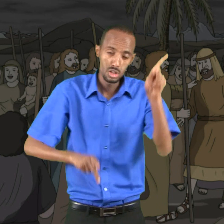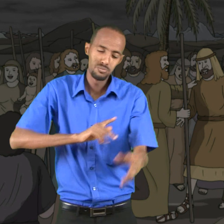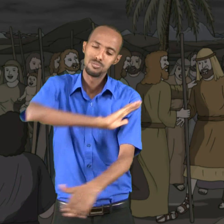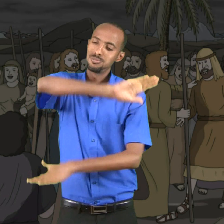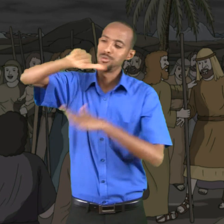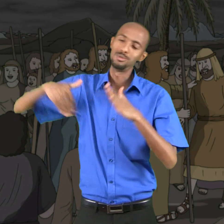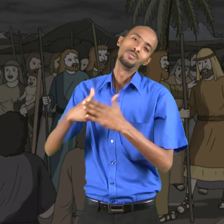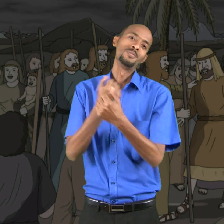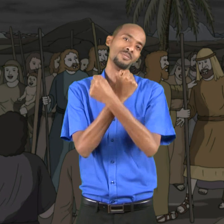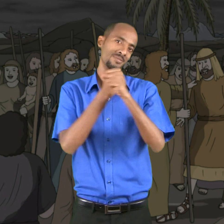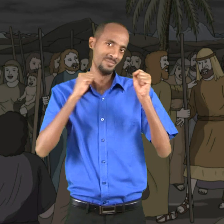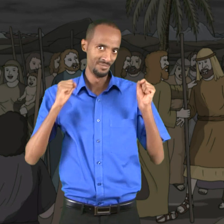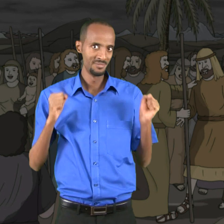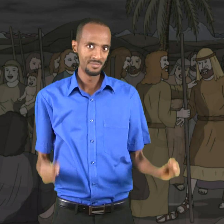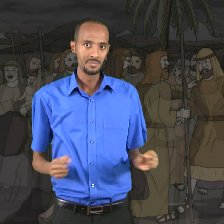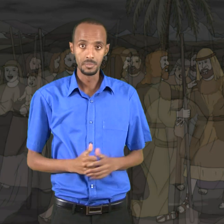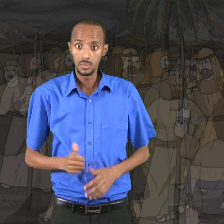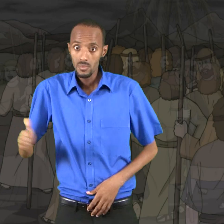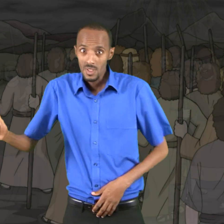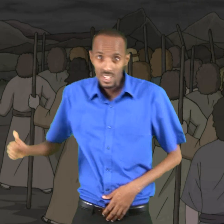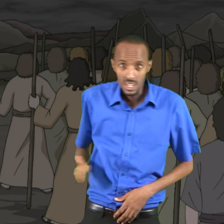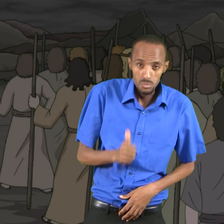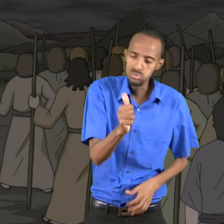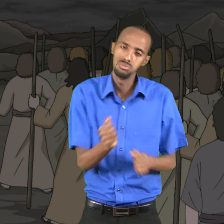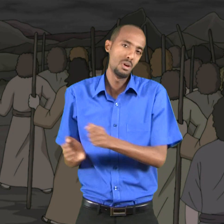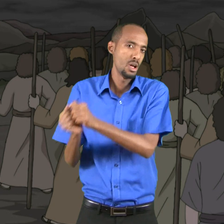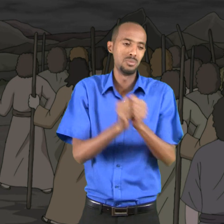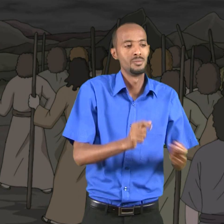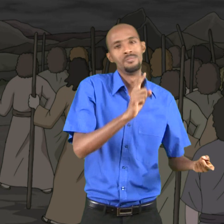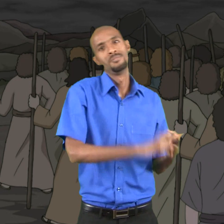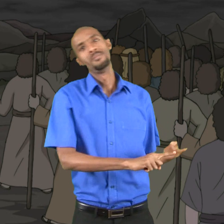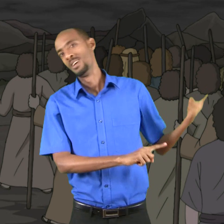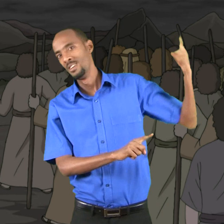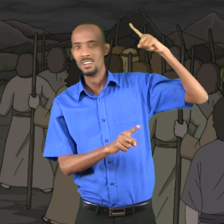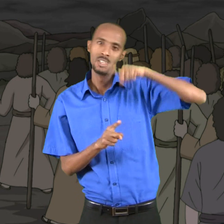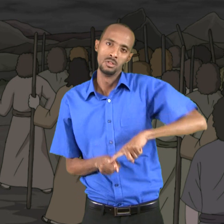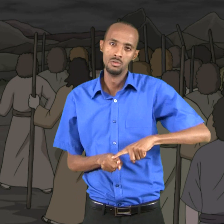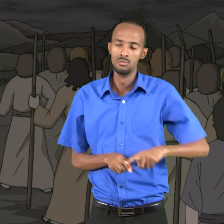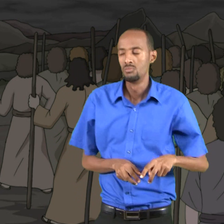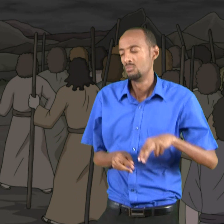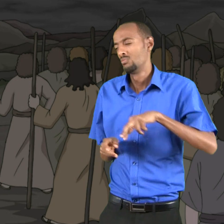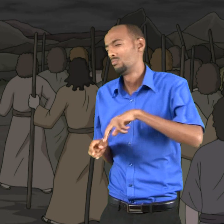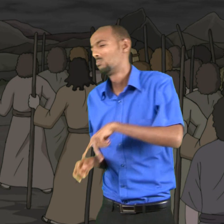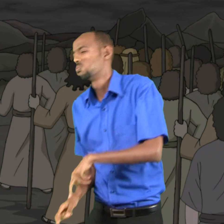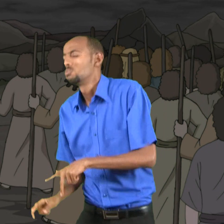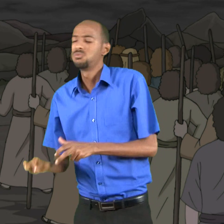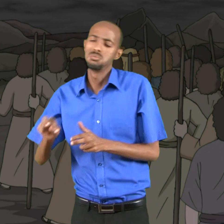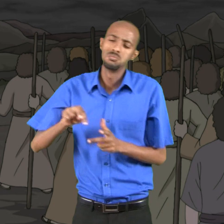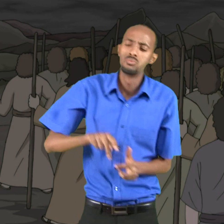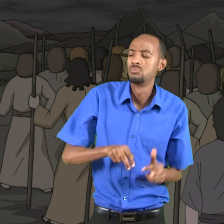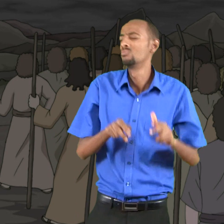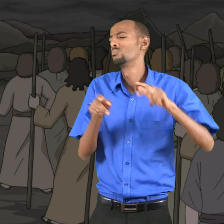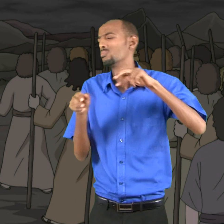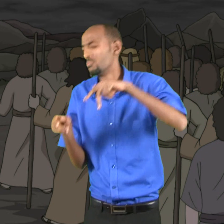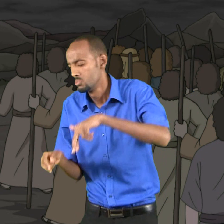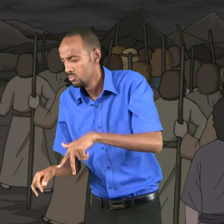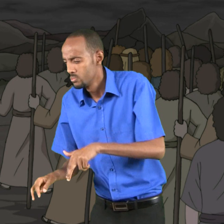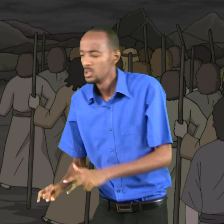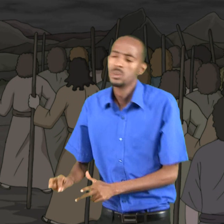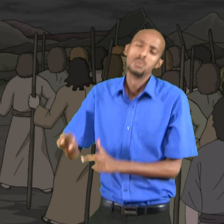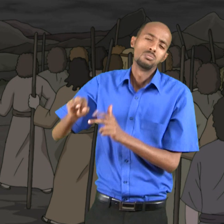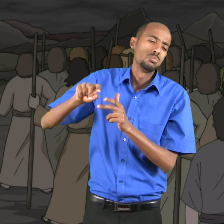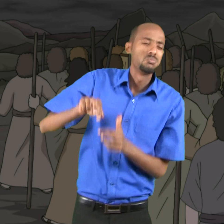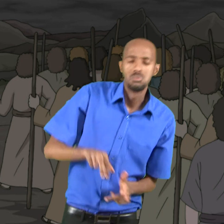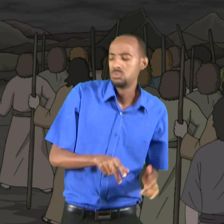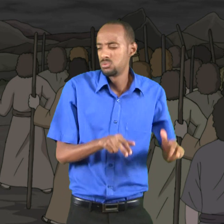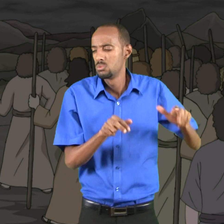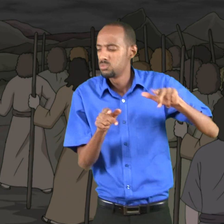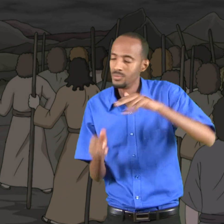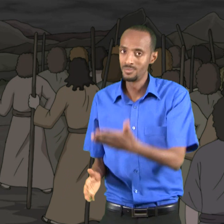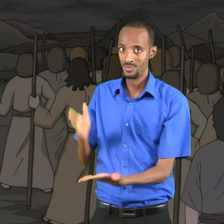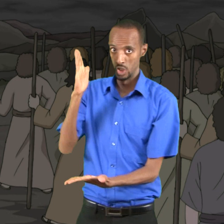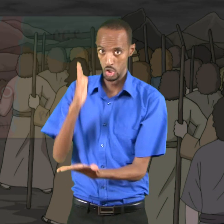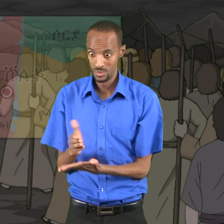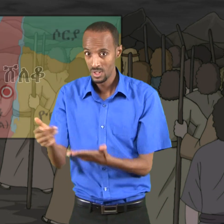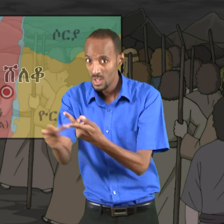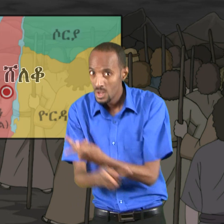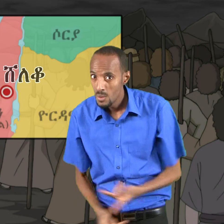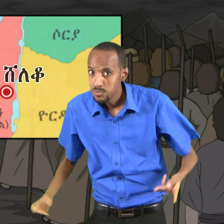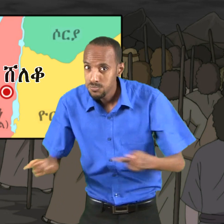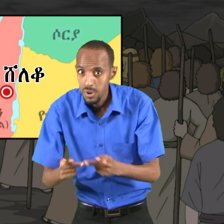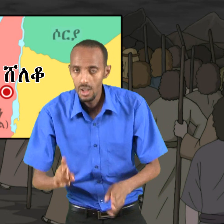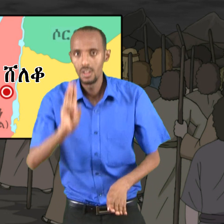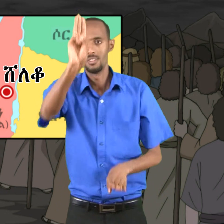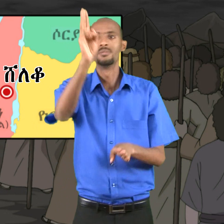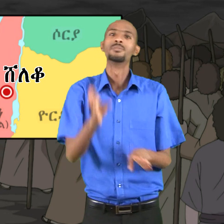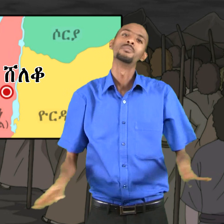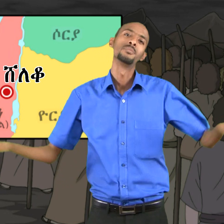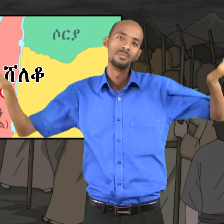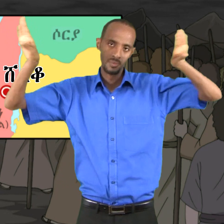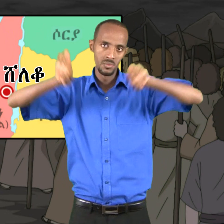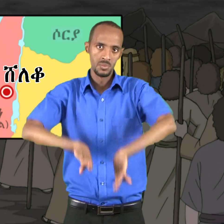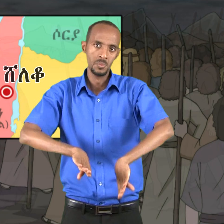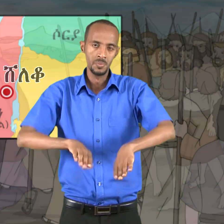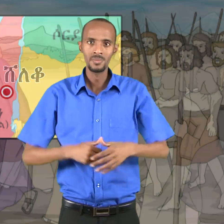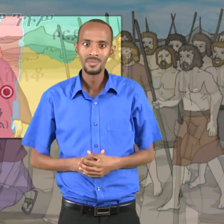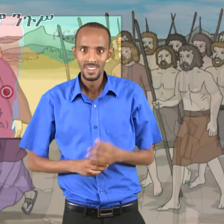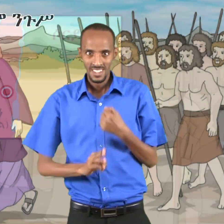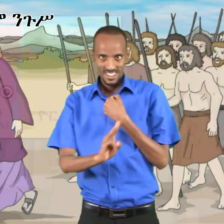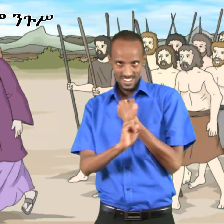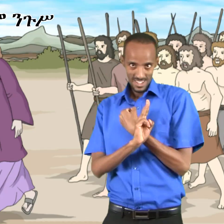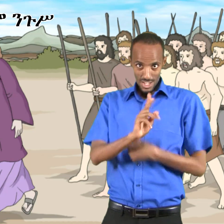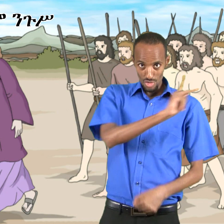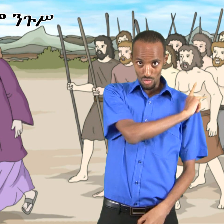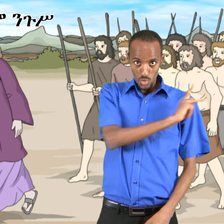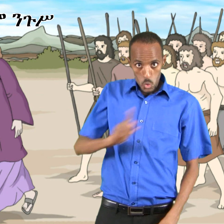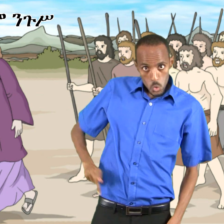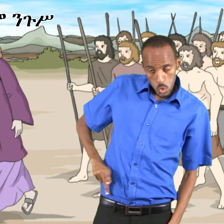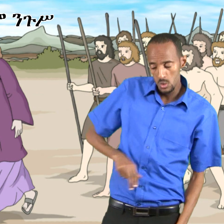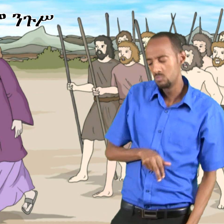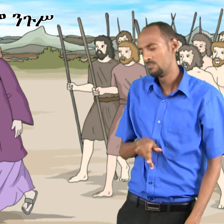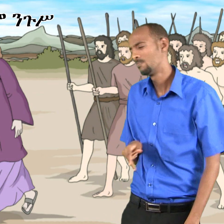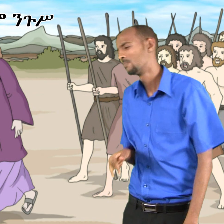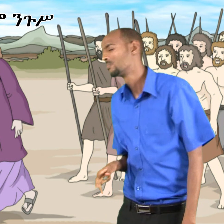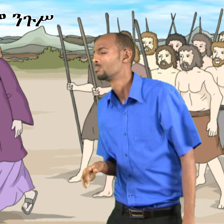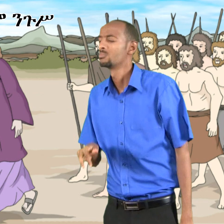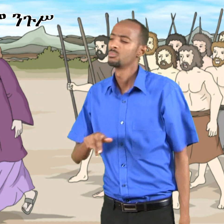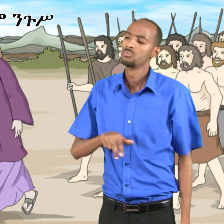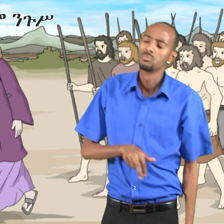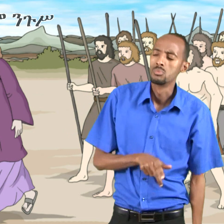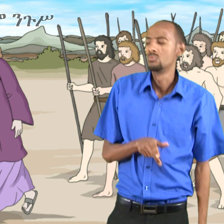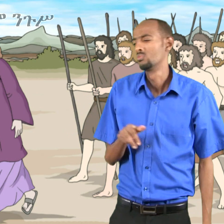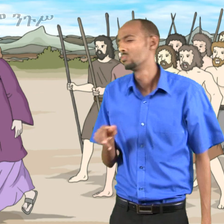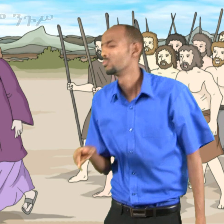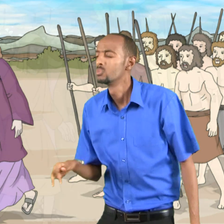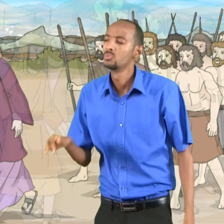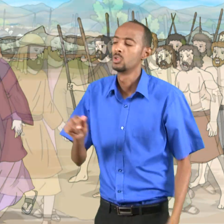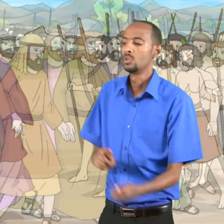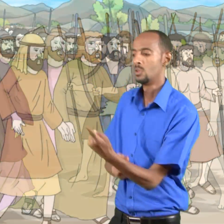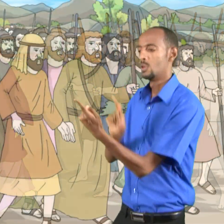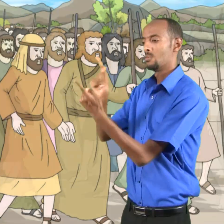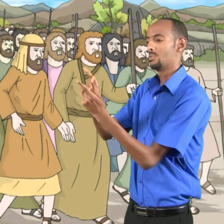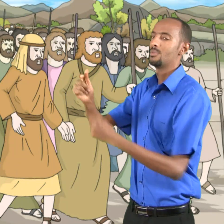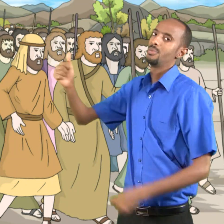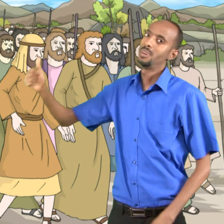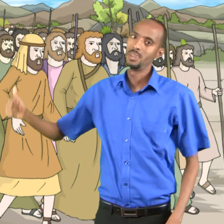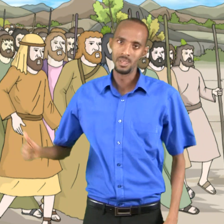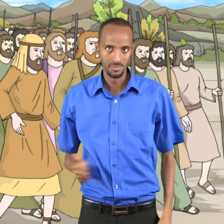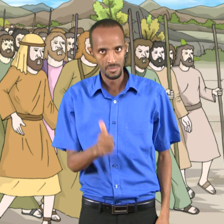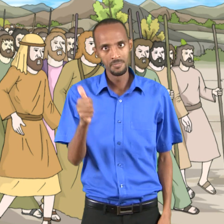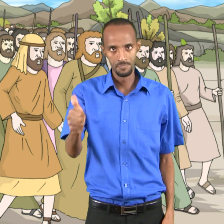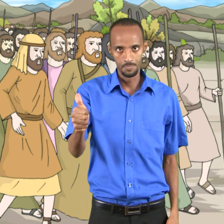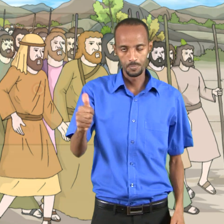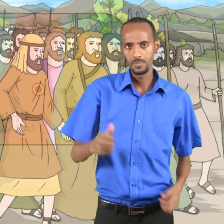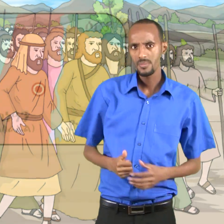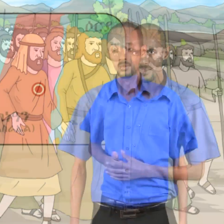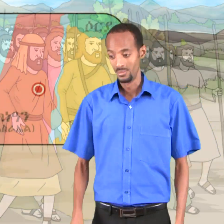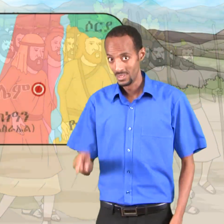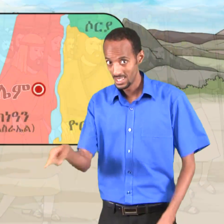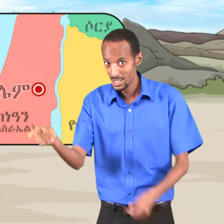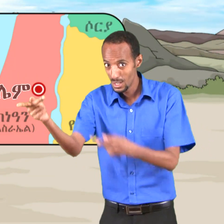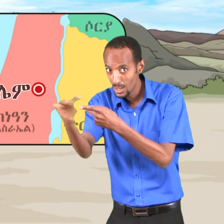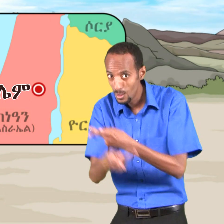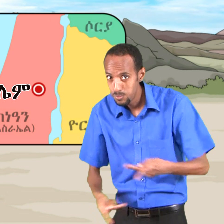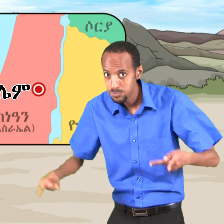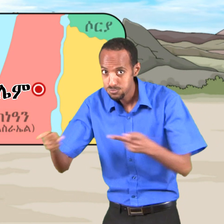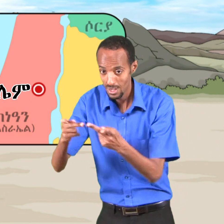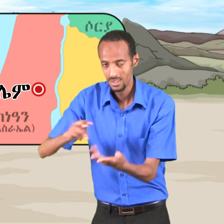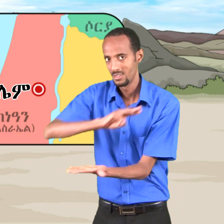After Abram returned from defeating Chedorlaomer and the kings allied with him, the king of Sodom went out to meet him in the Valley of Shaveh (that is, the King’s Valley).